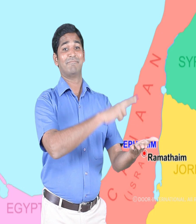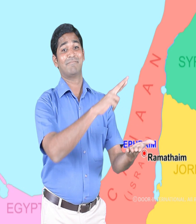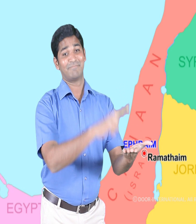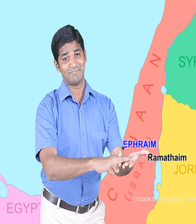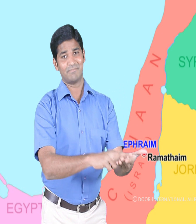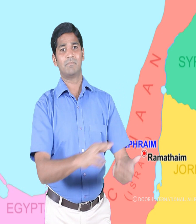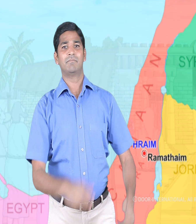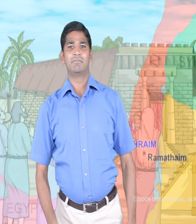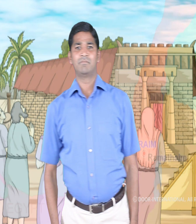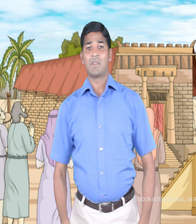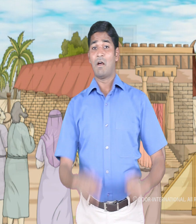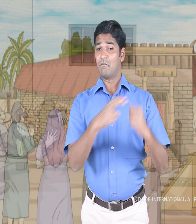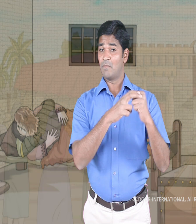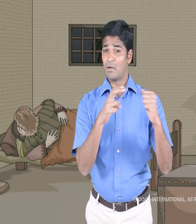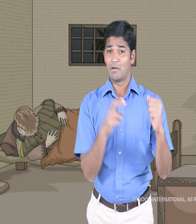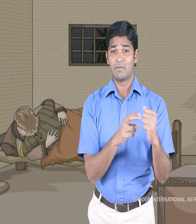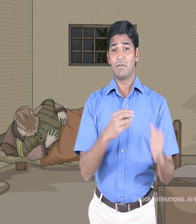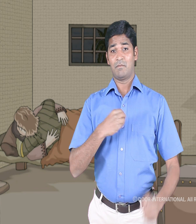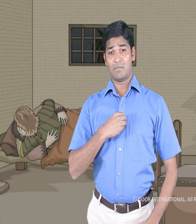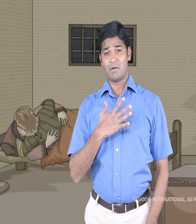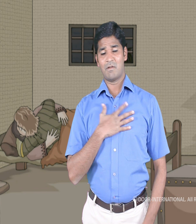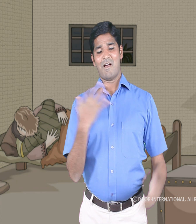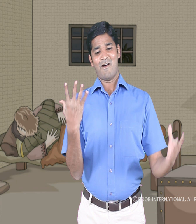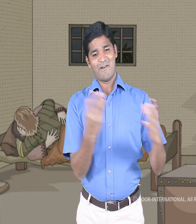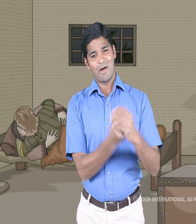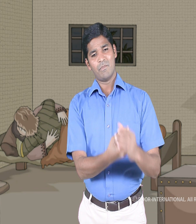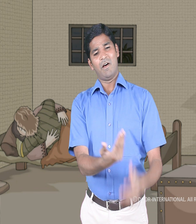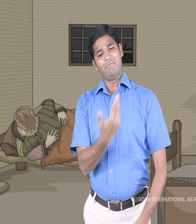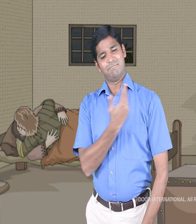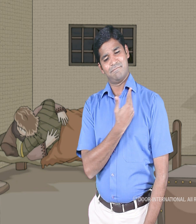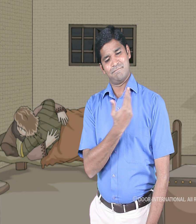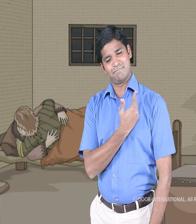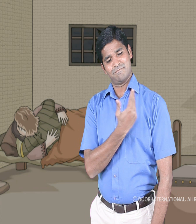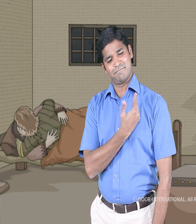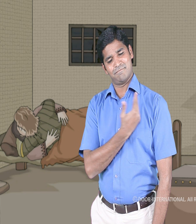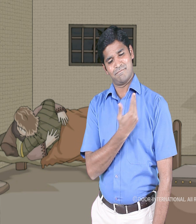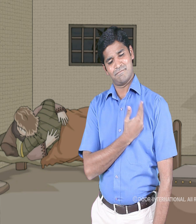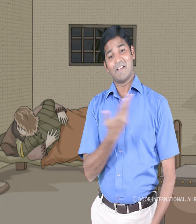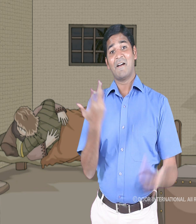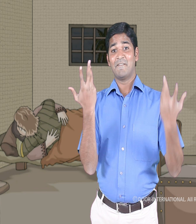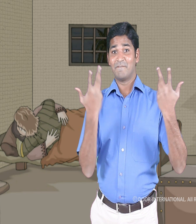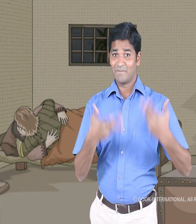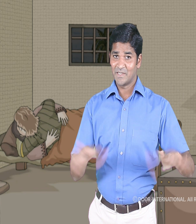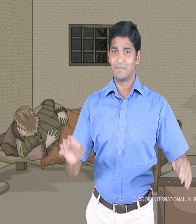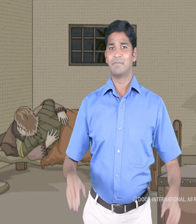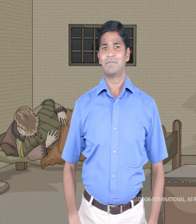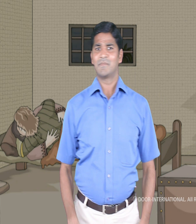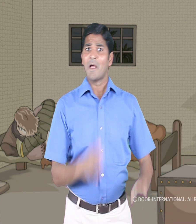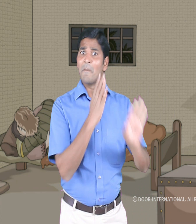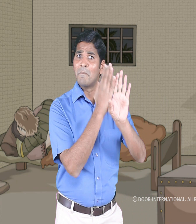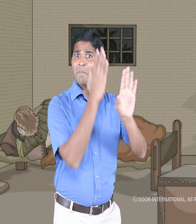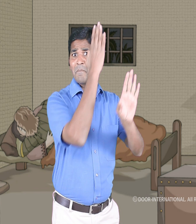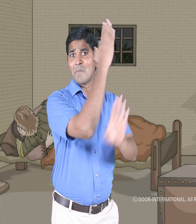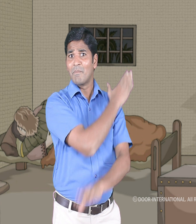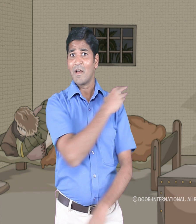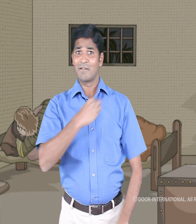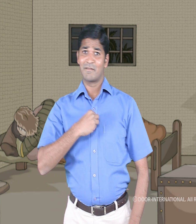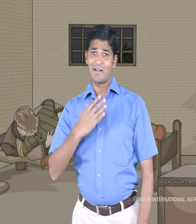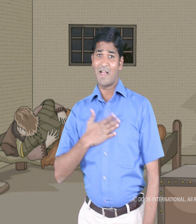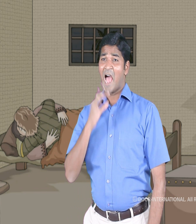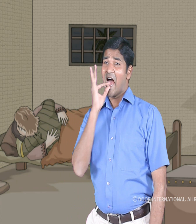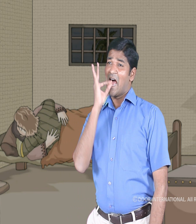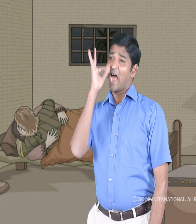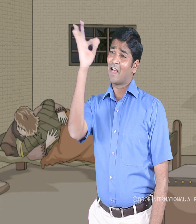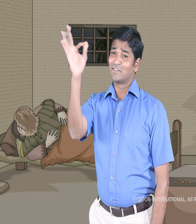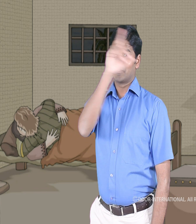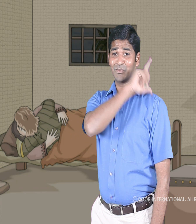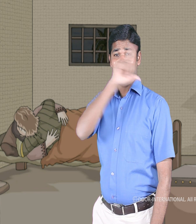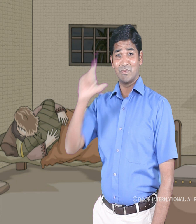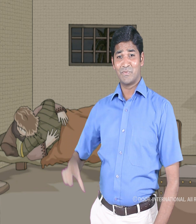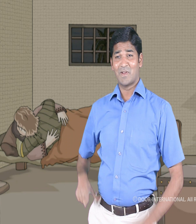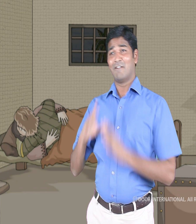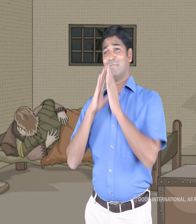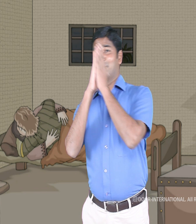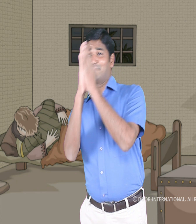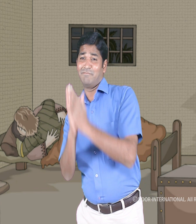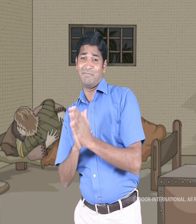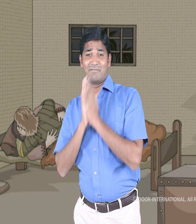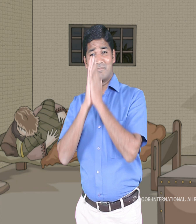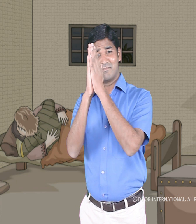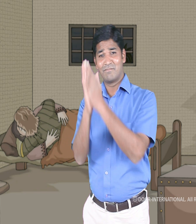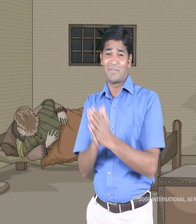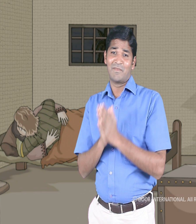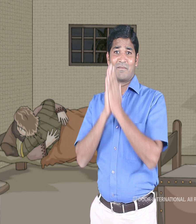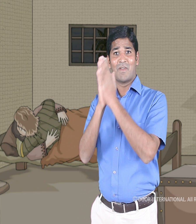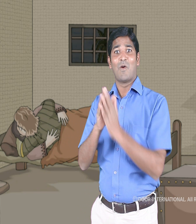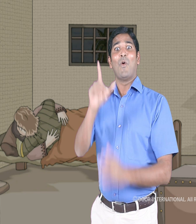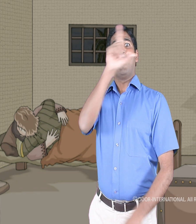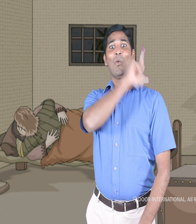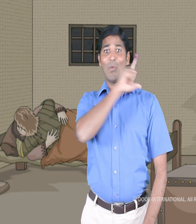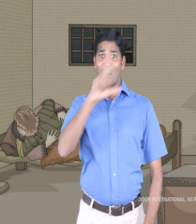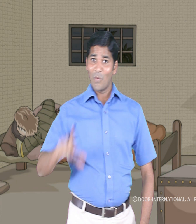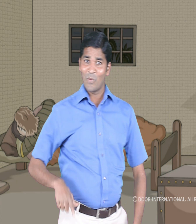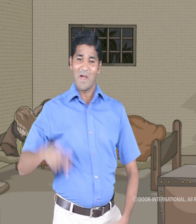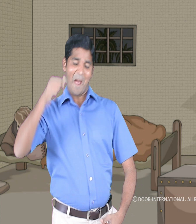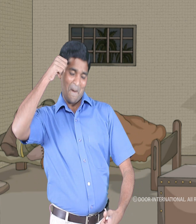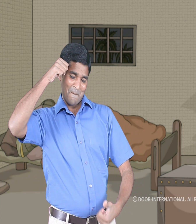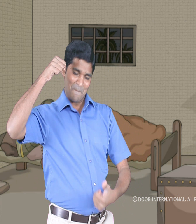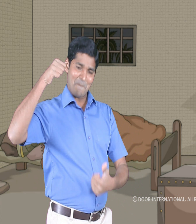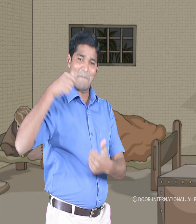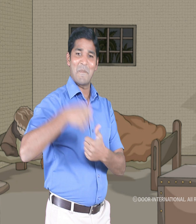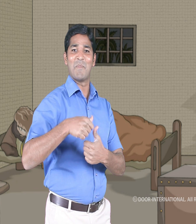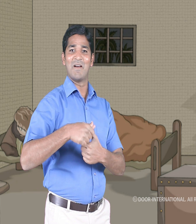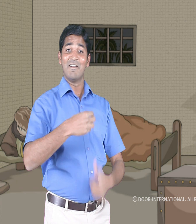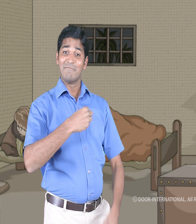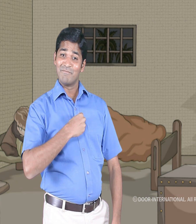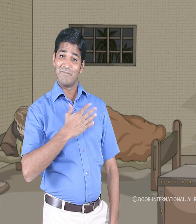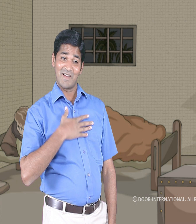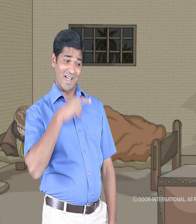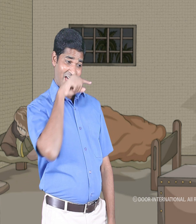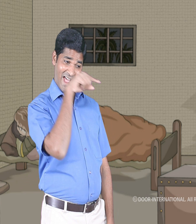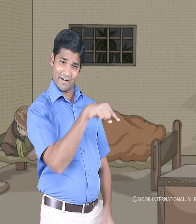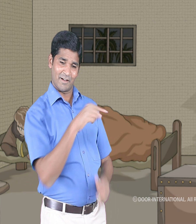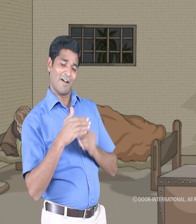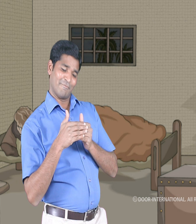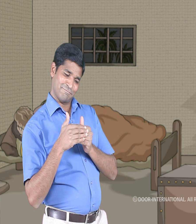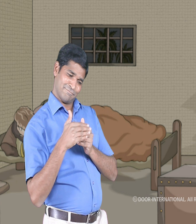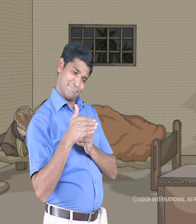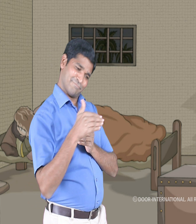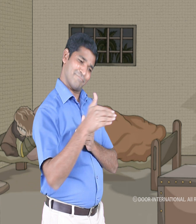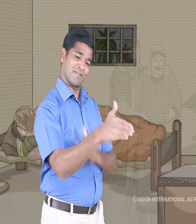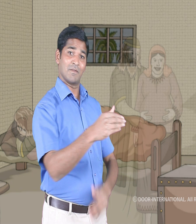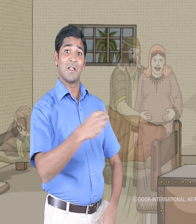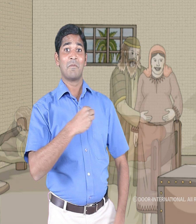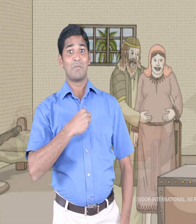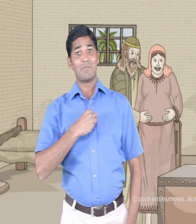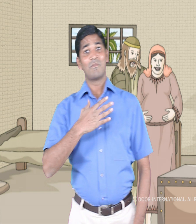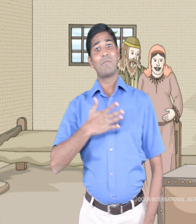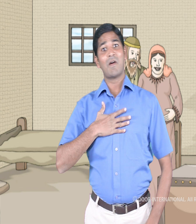And Elkanah had relations with his wife Hannah, and the LORD remembered her.